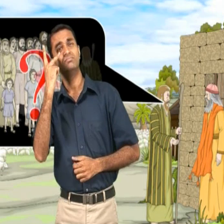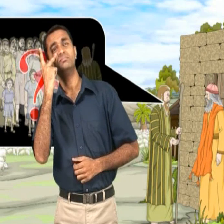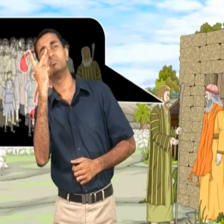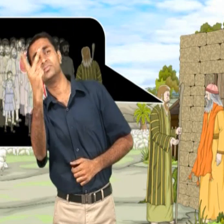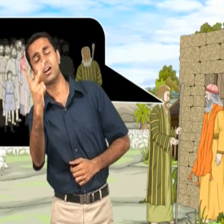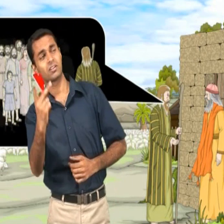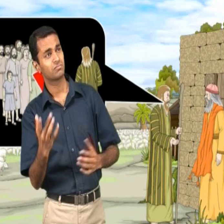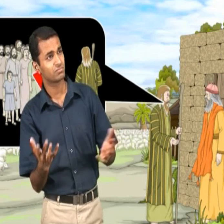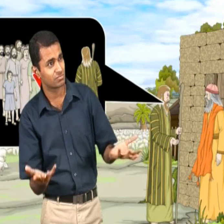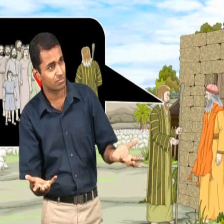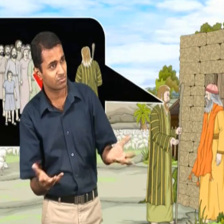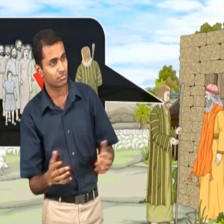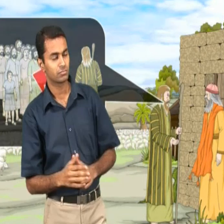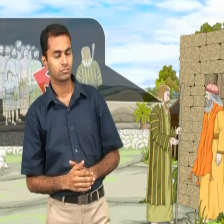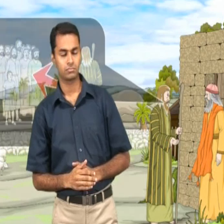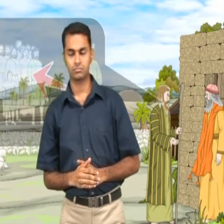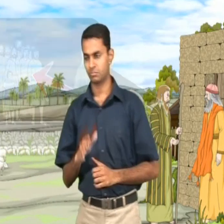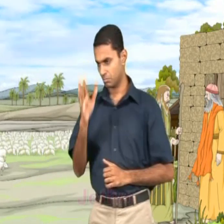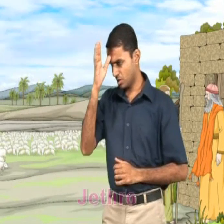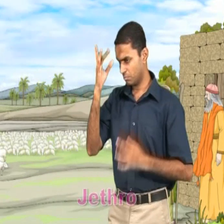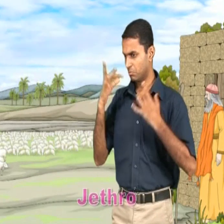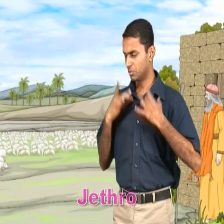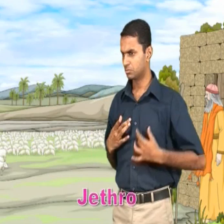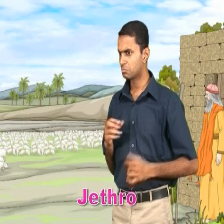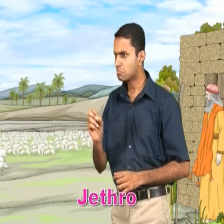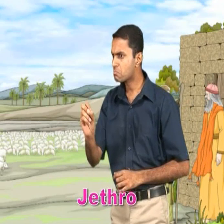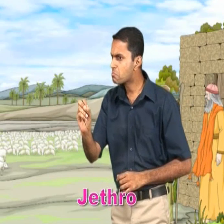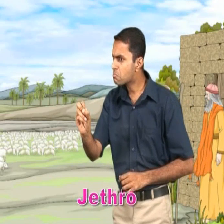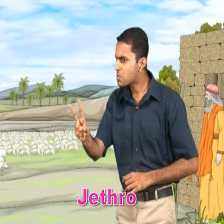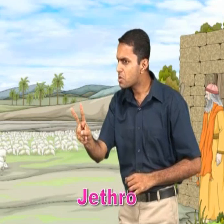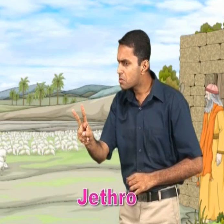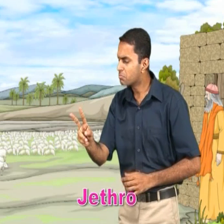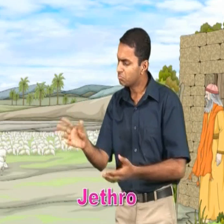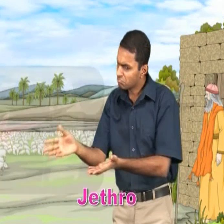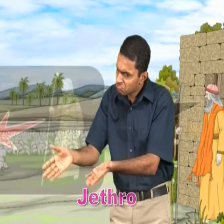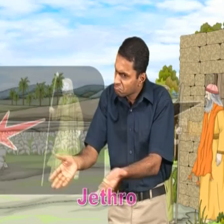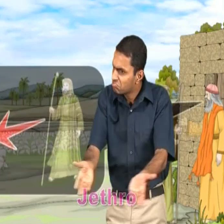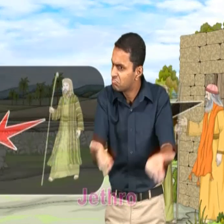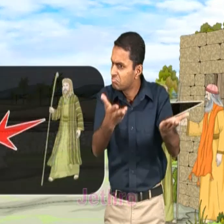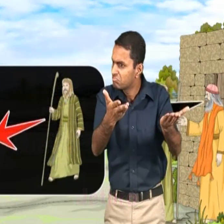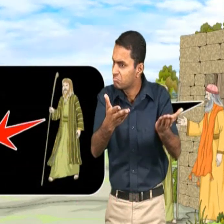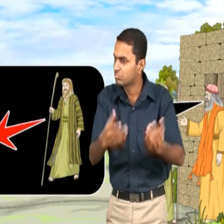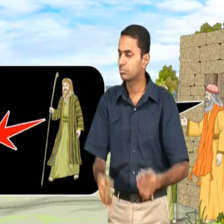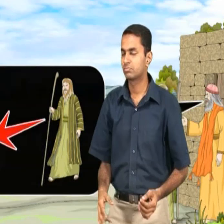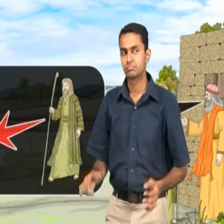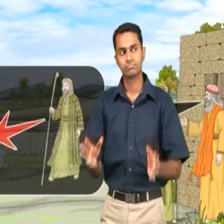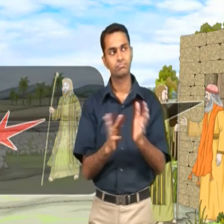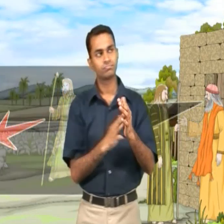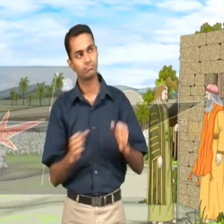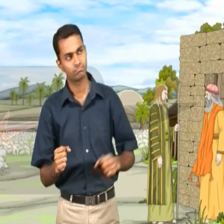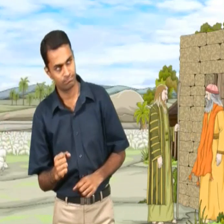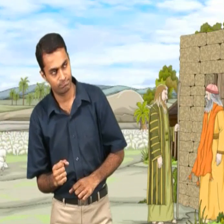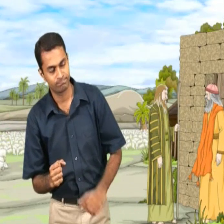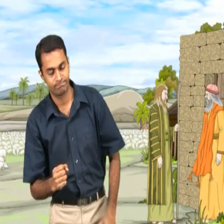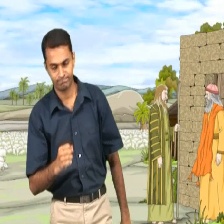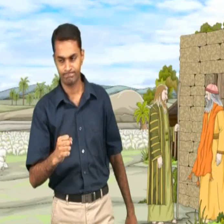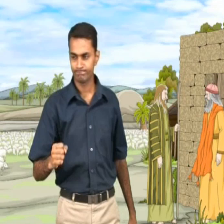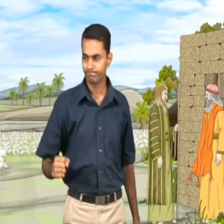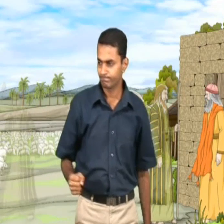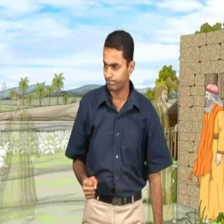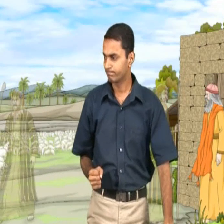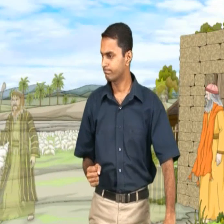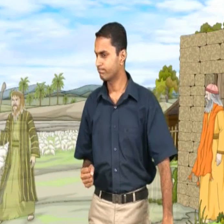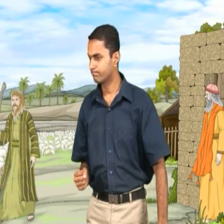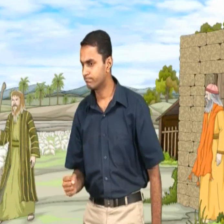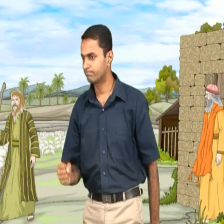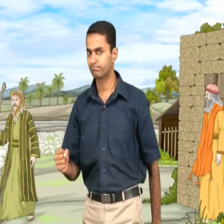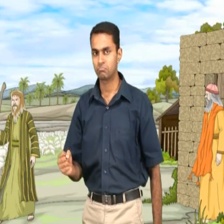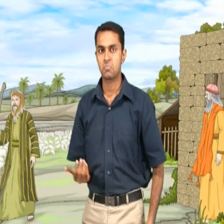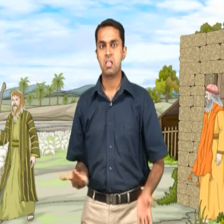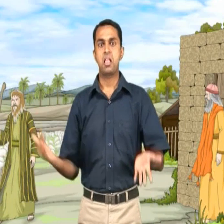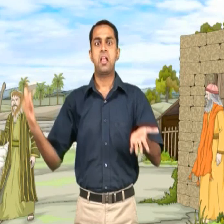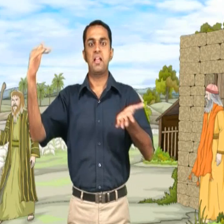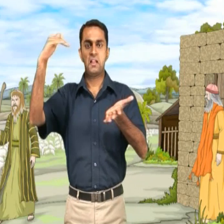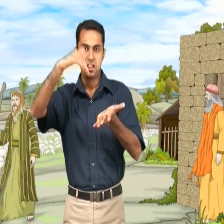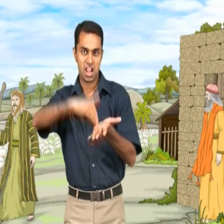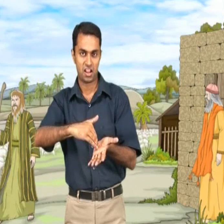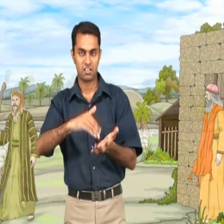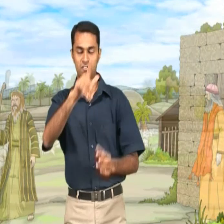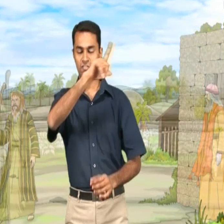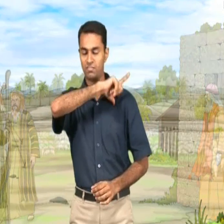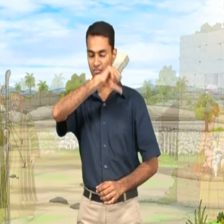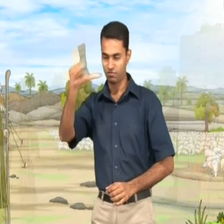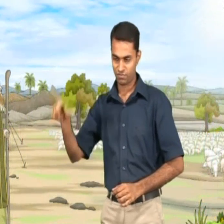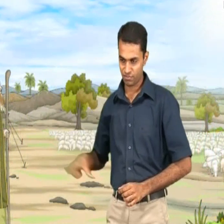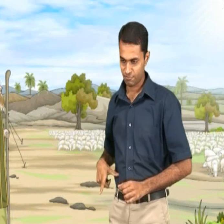“Go in peace,” Jethro replied.